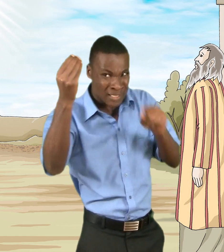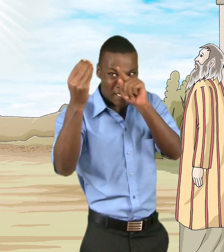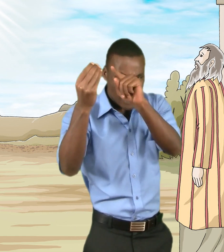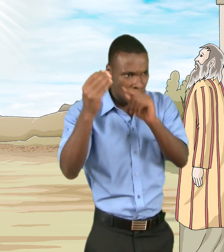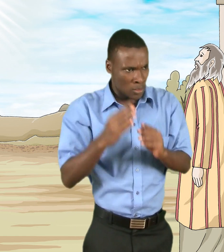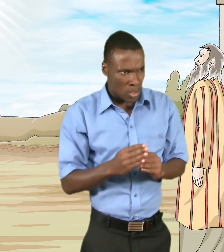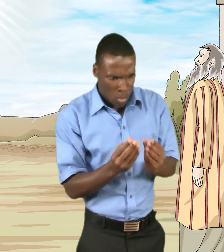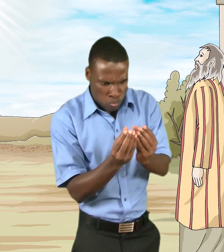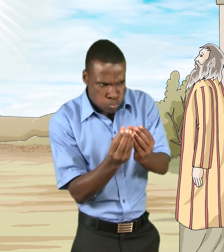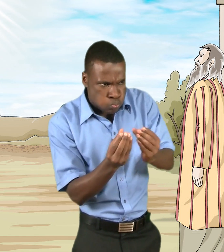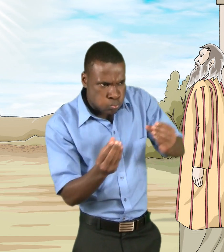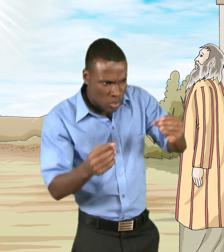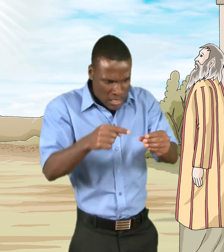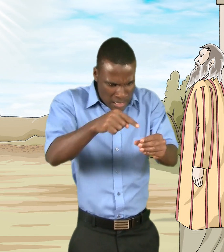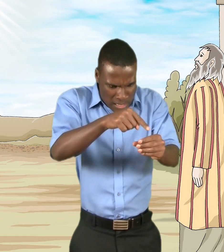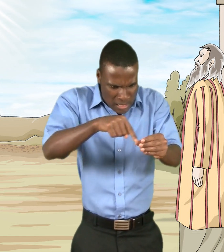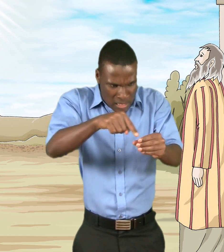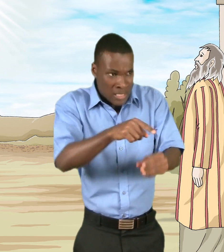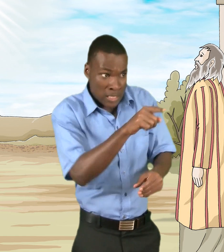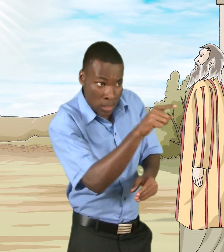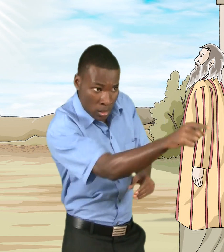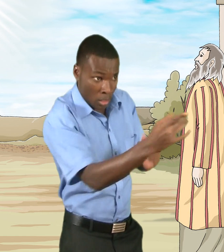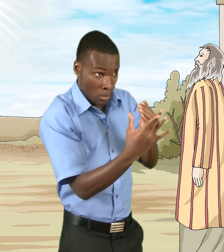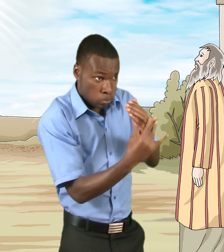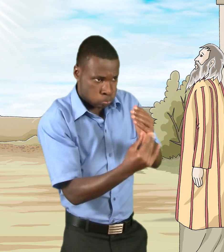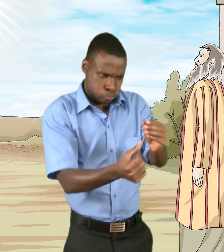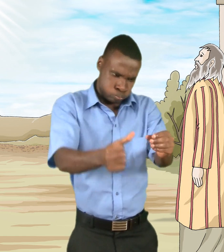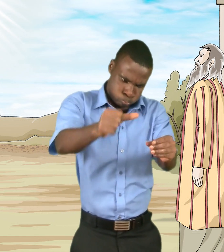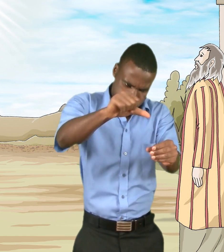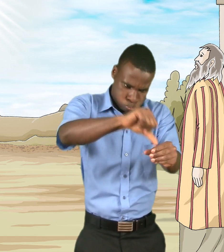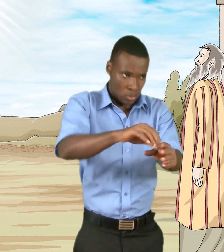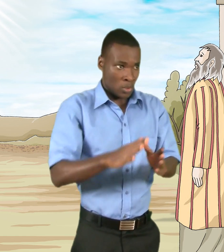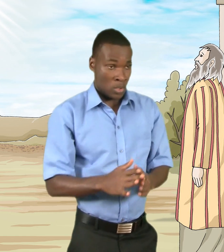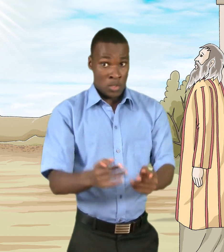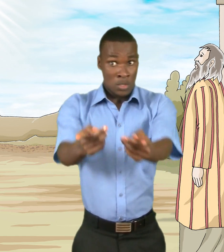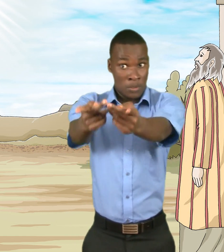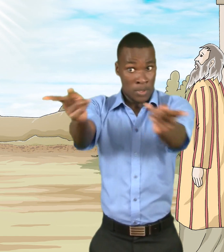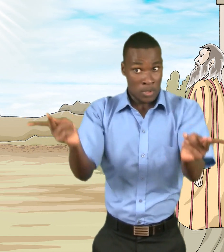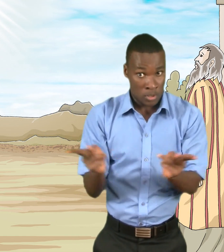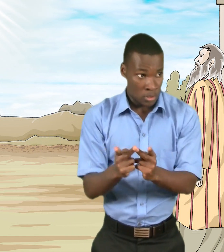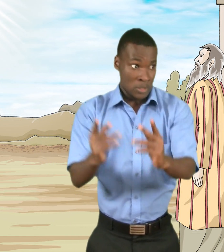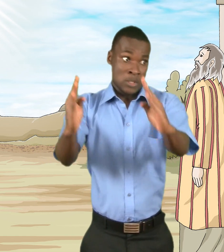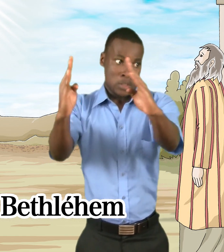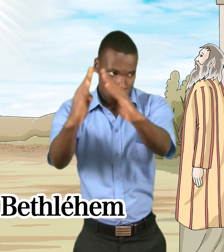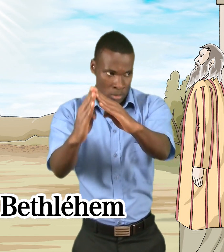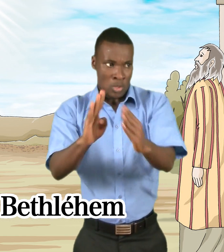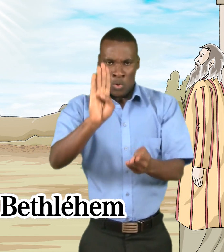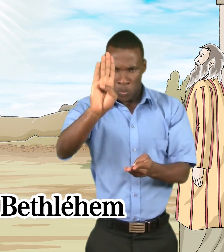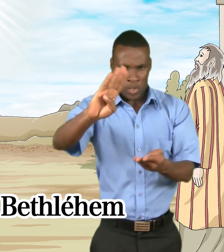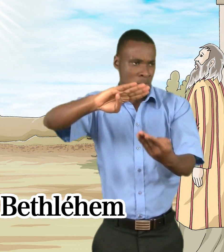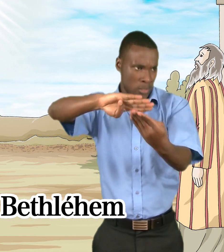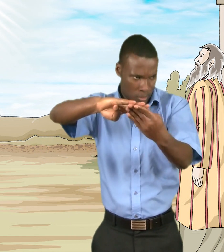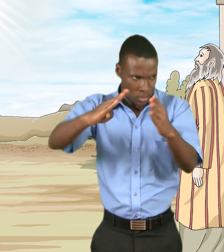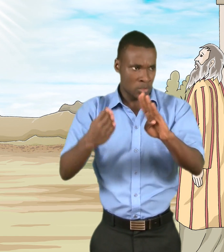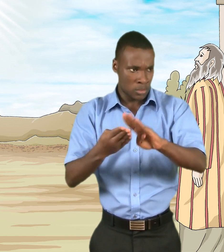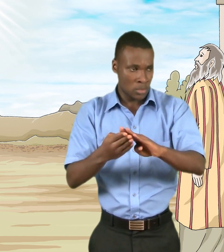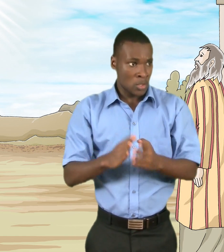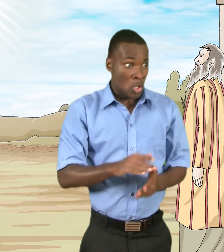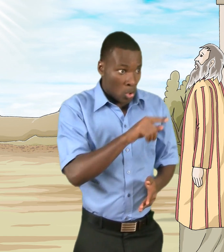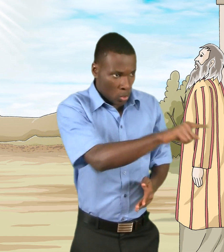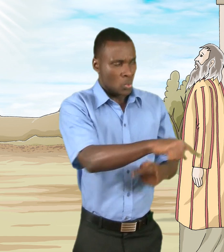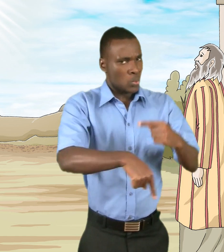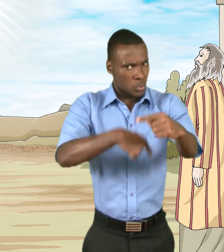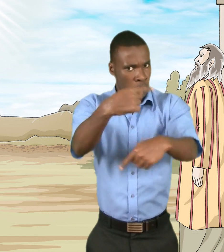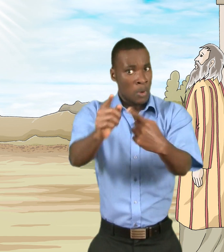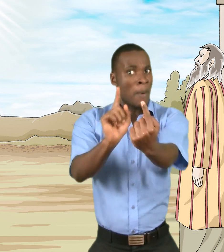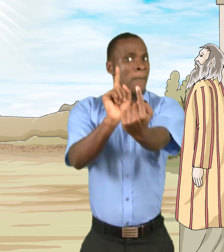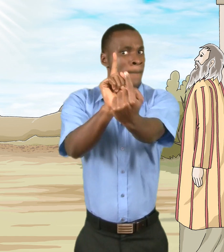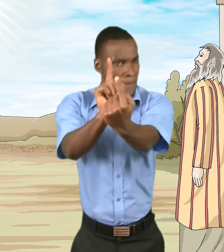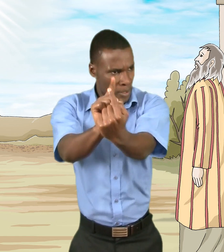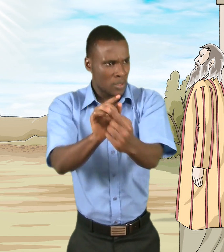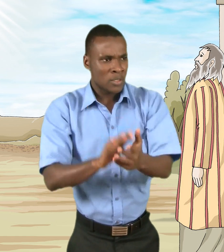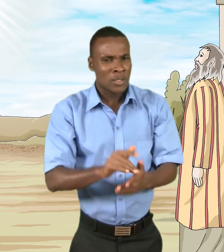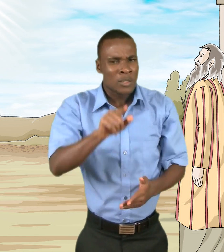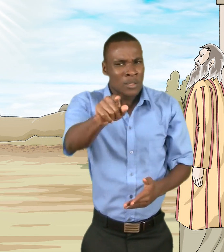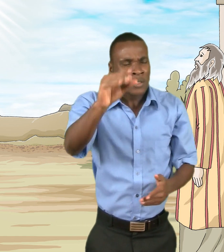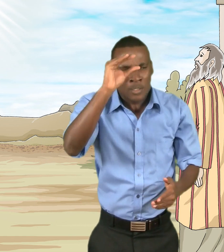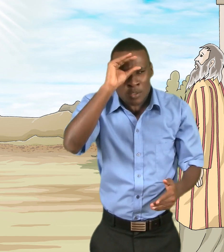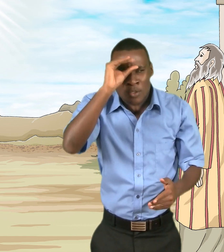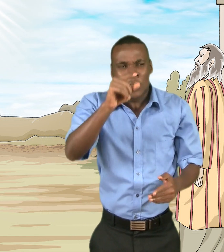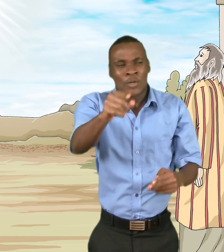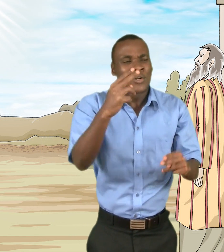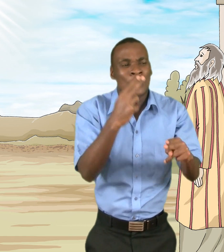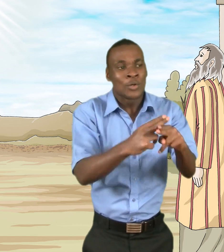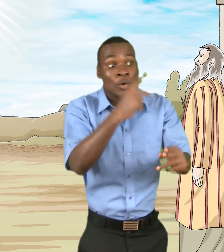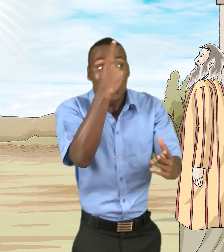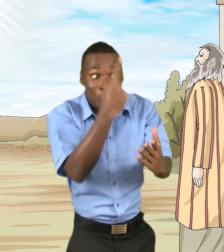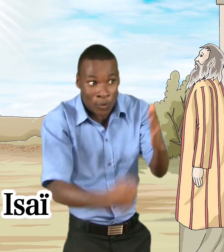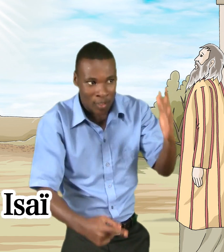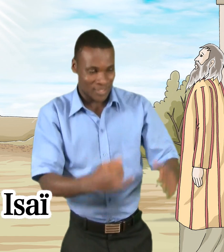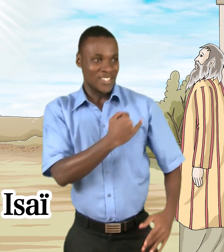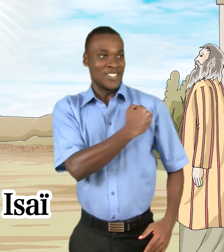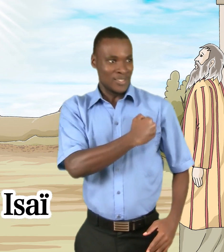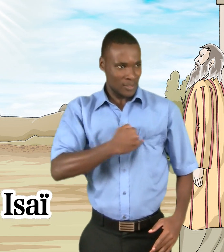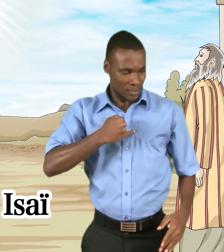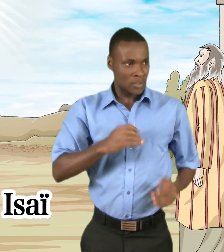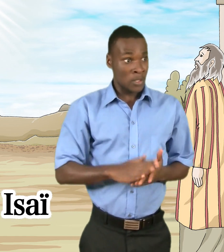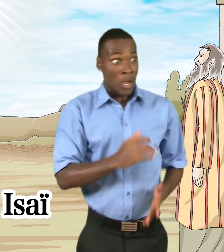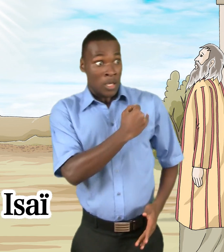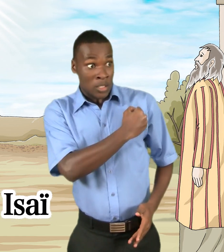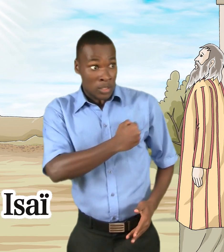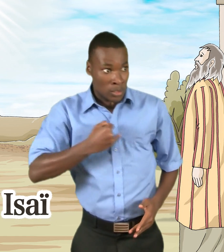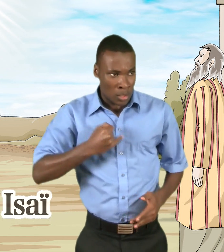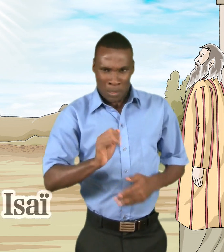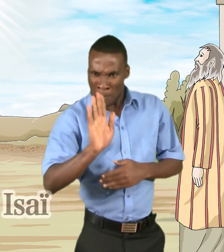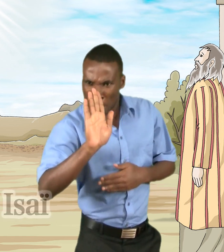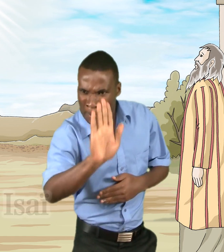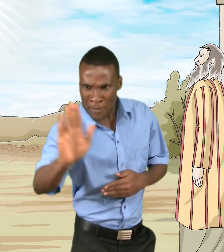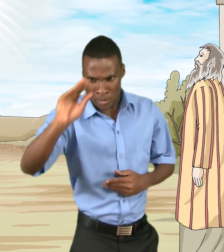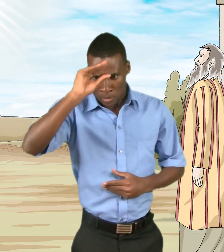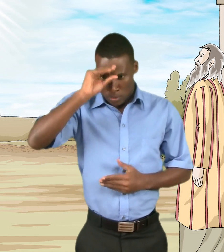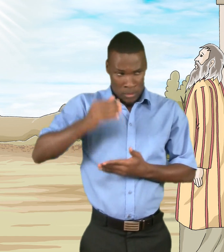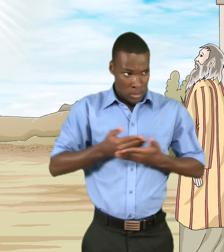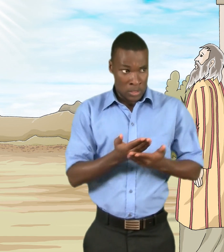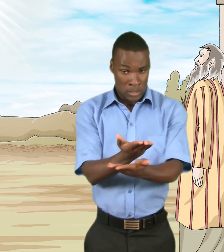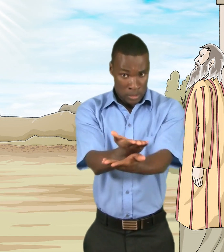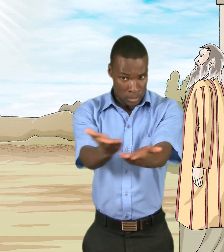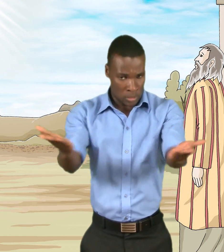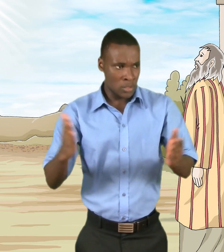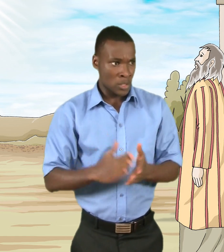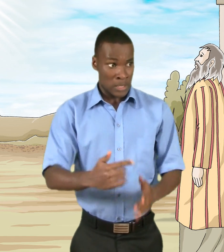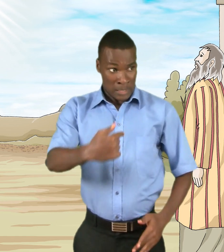Fill your horn with oil and go.